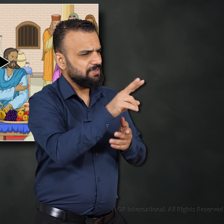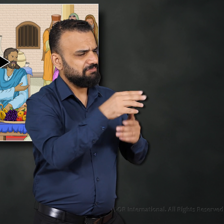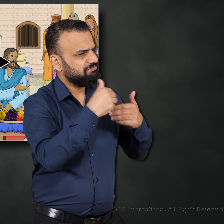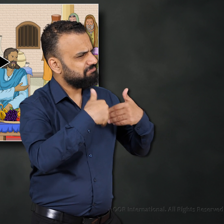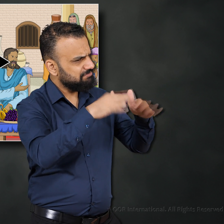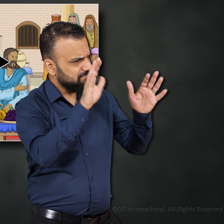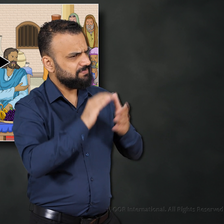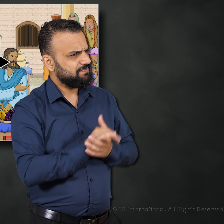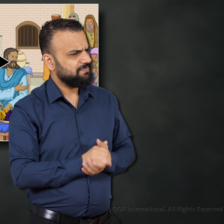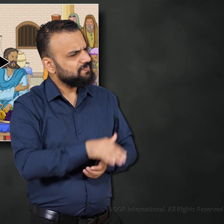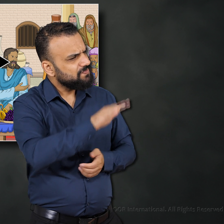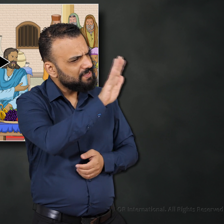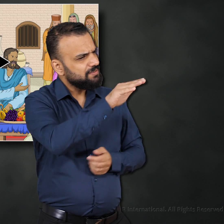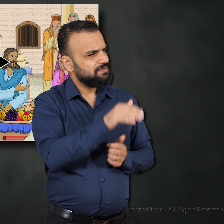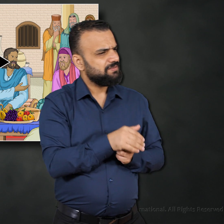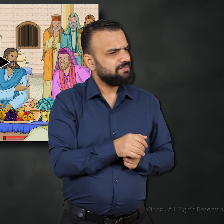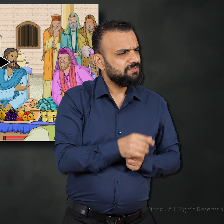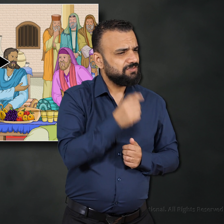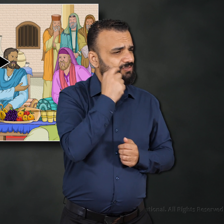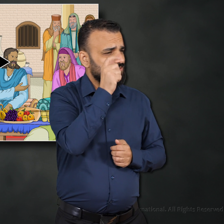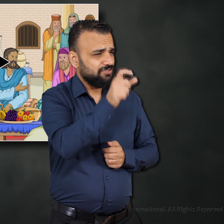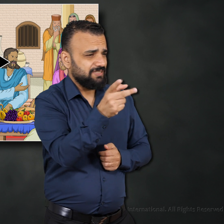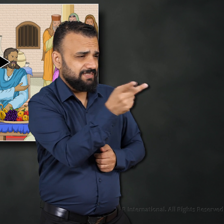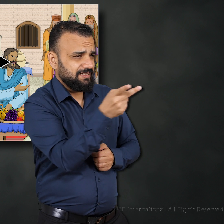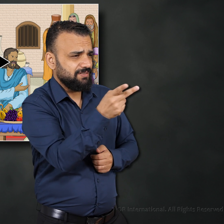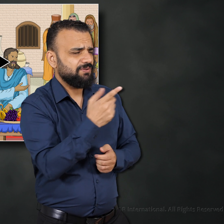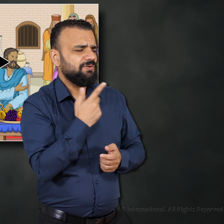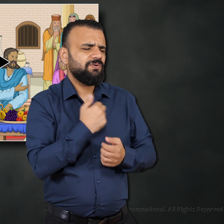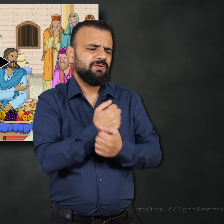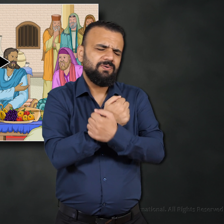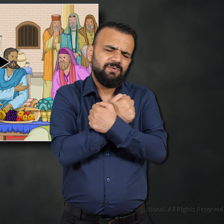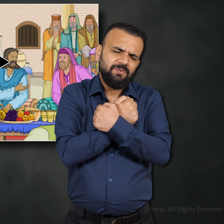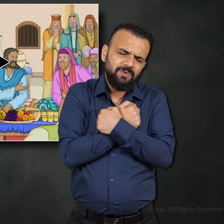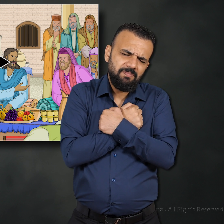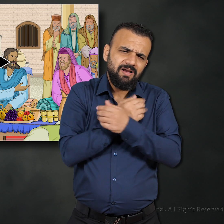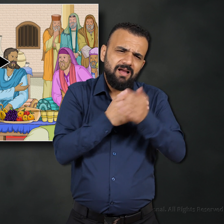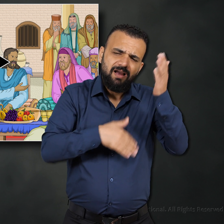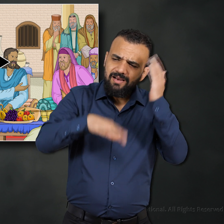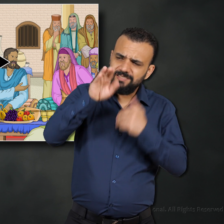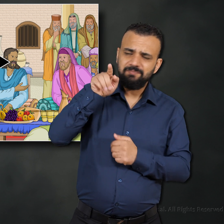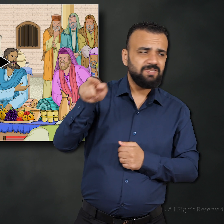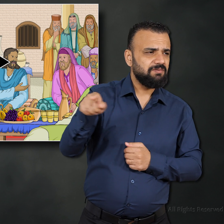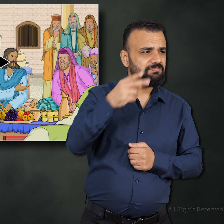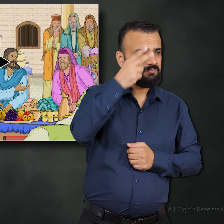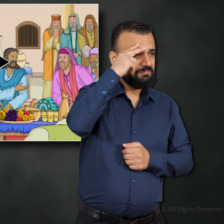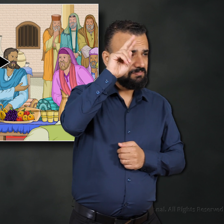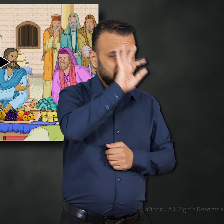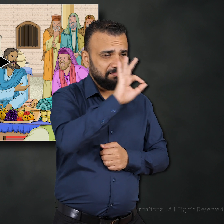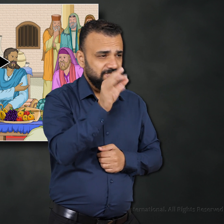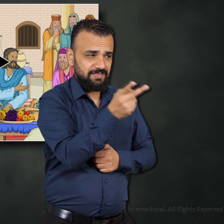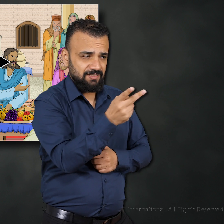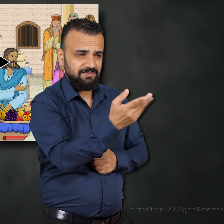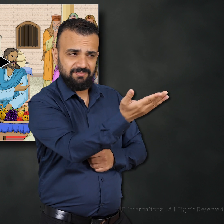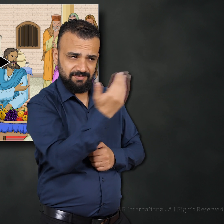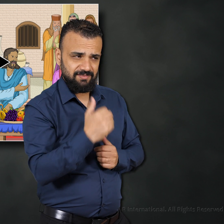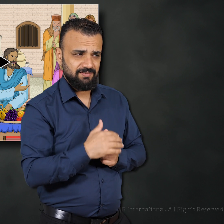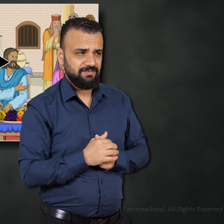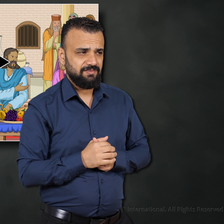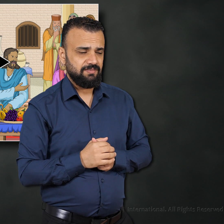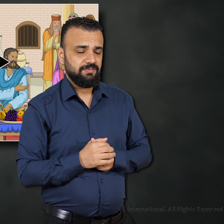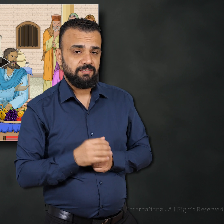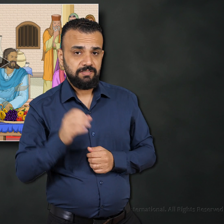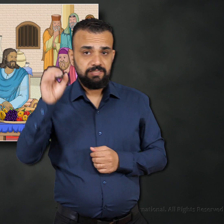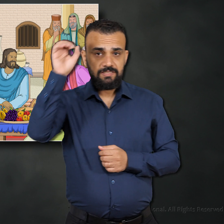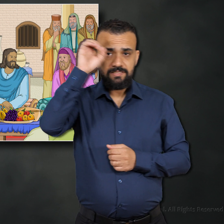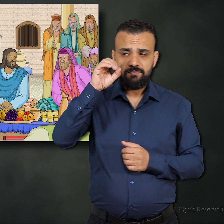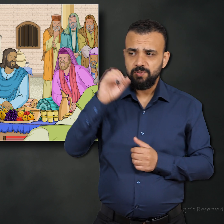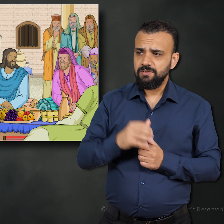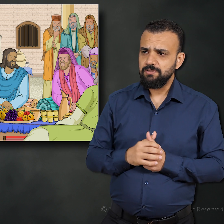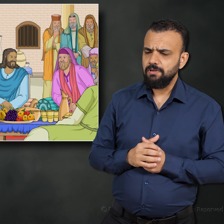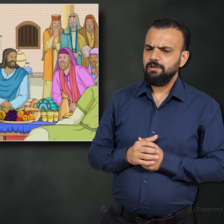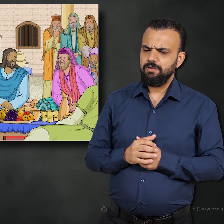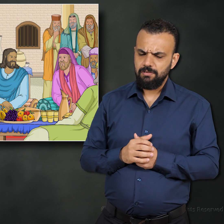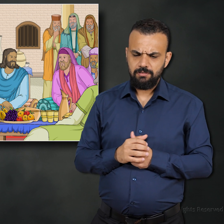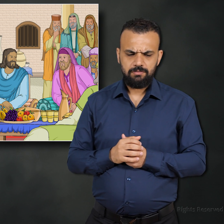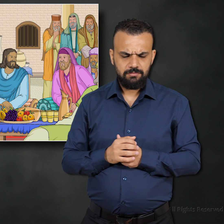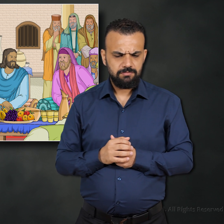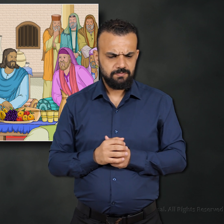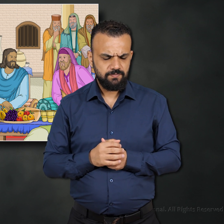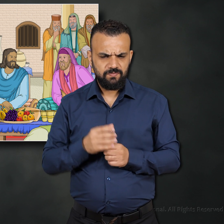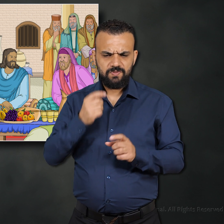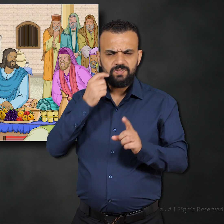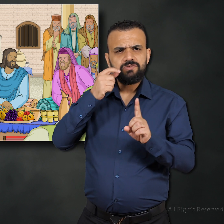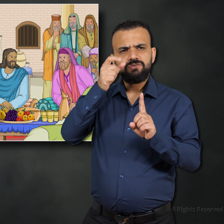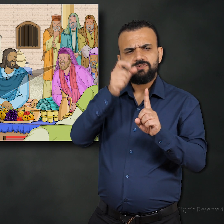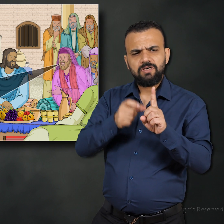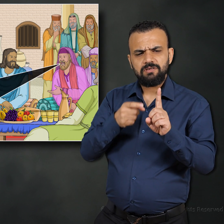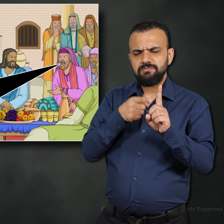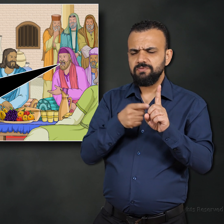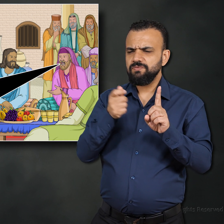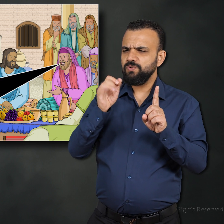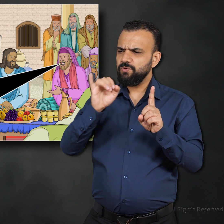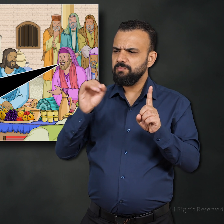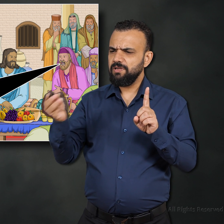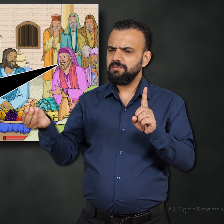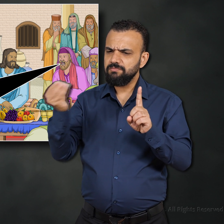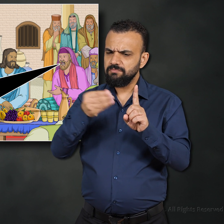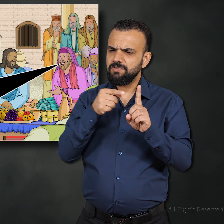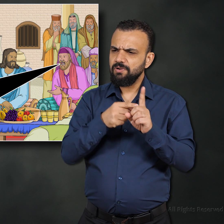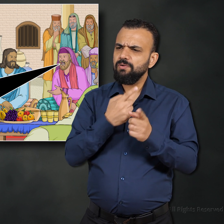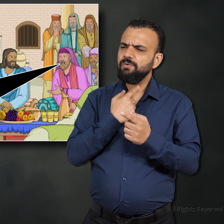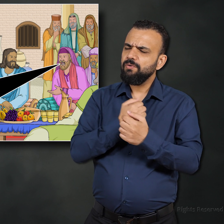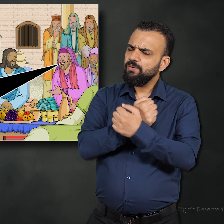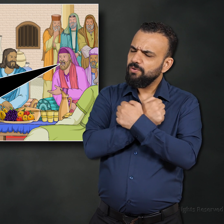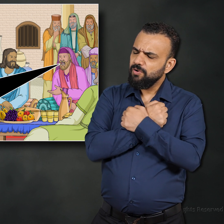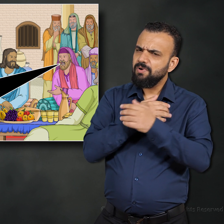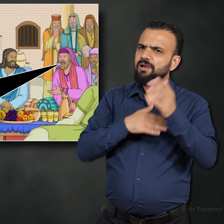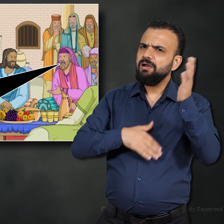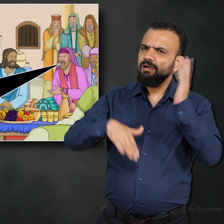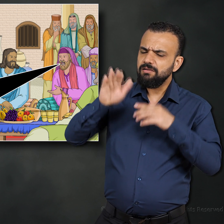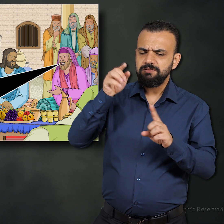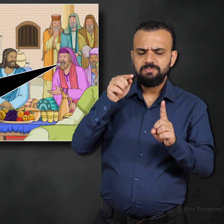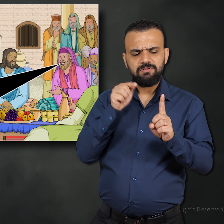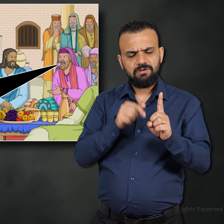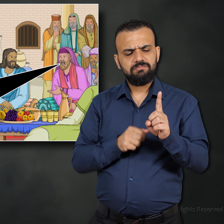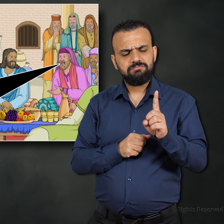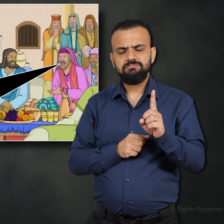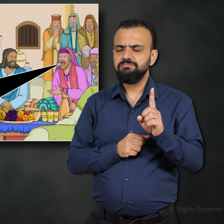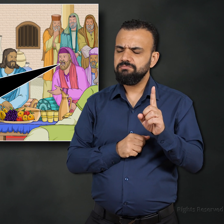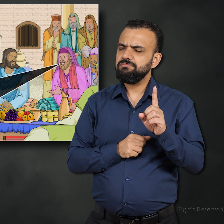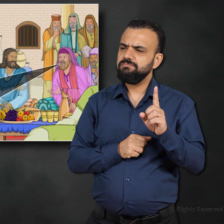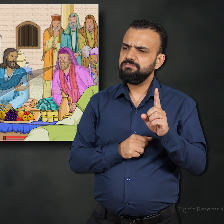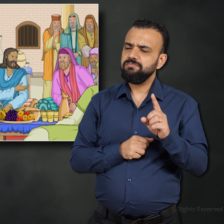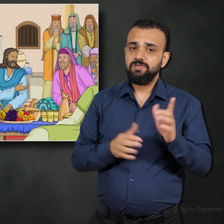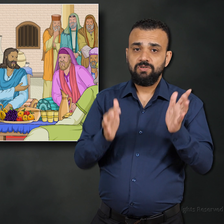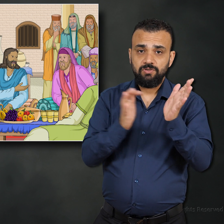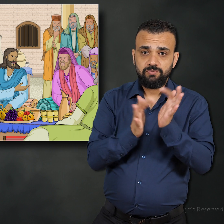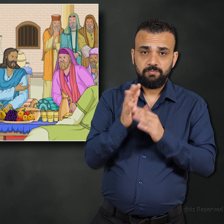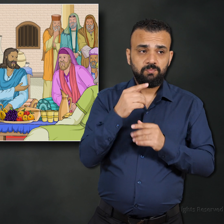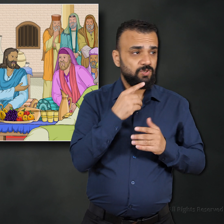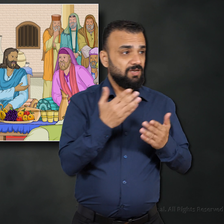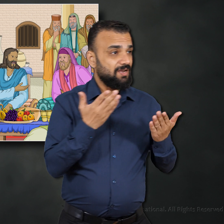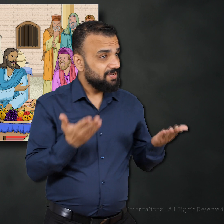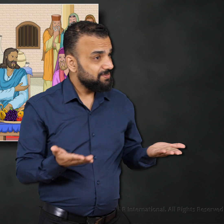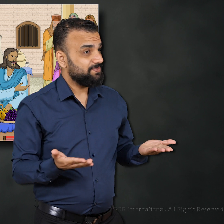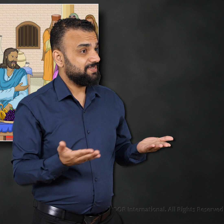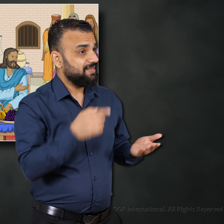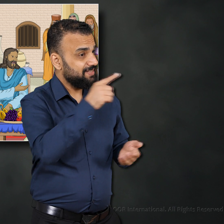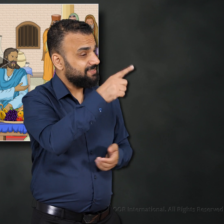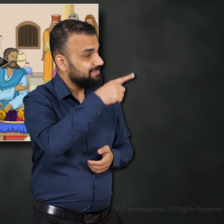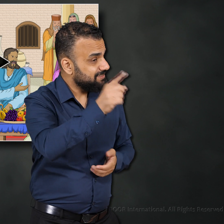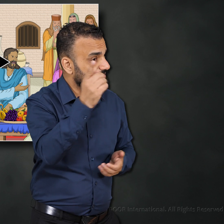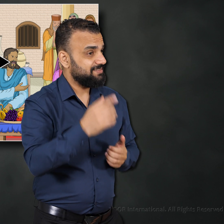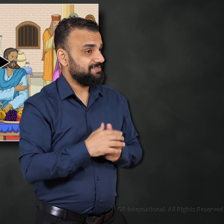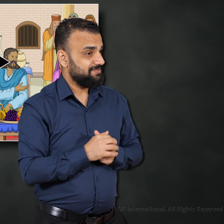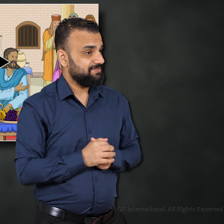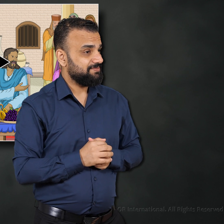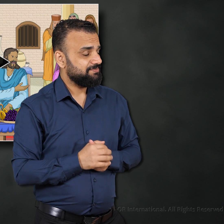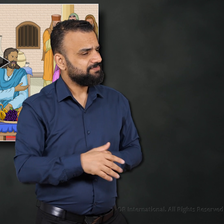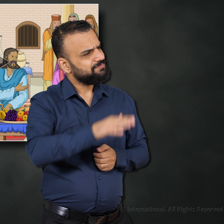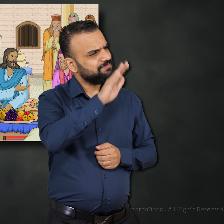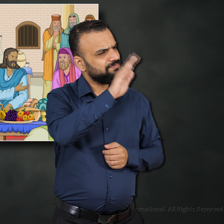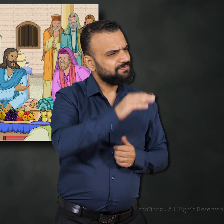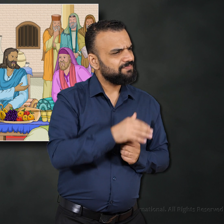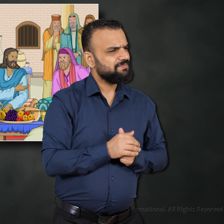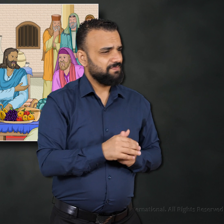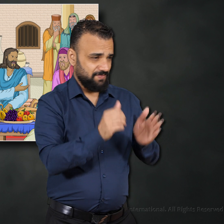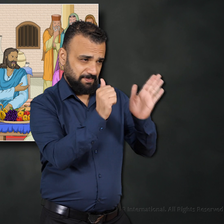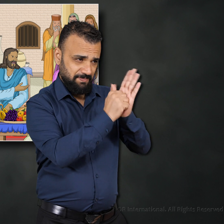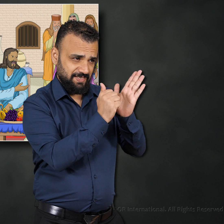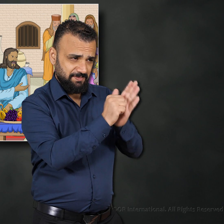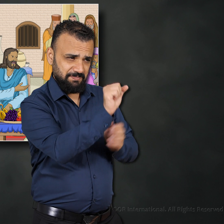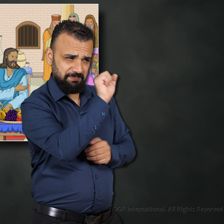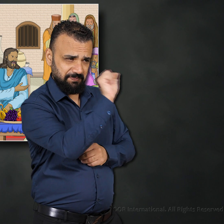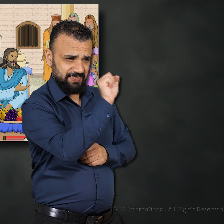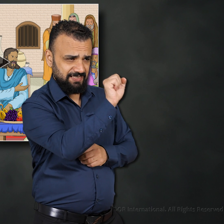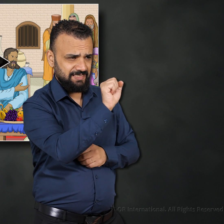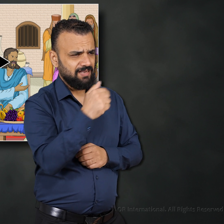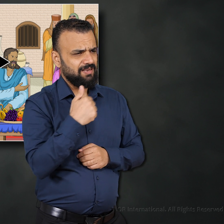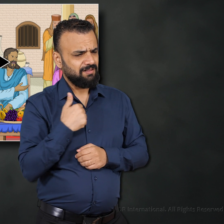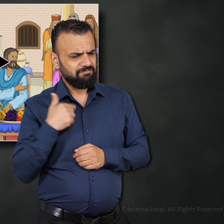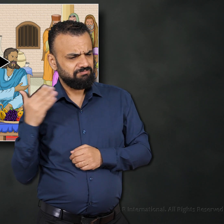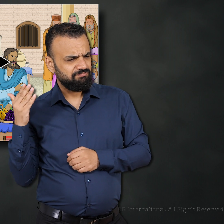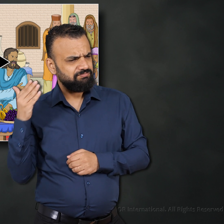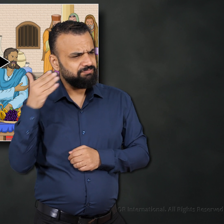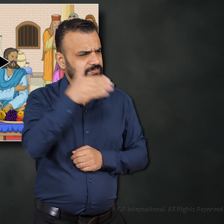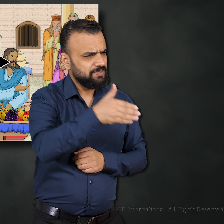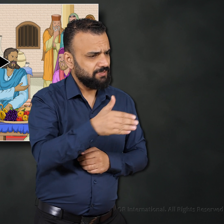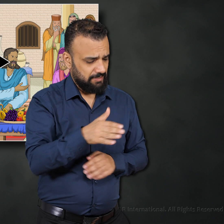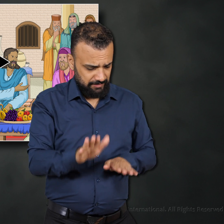Which one, then, will love him more?” “I suppose the one who was forgiven more,” Simon replied. “You have judged correctly,” Jesus said.